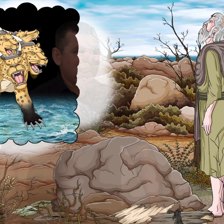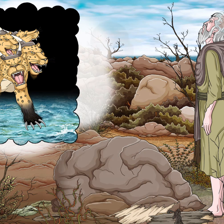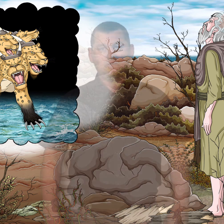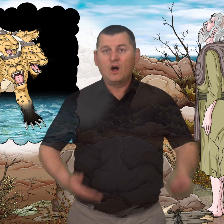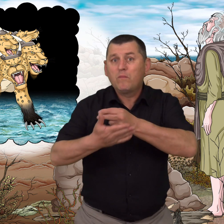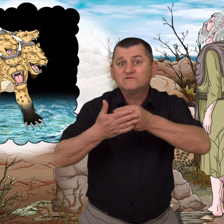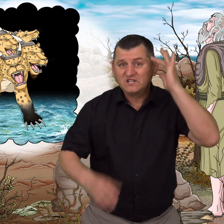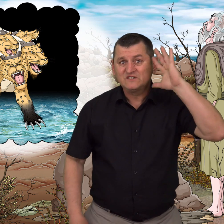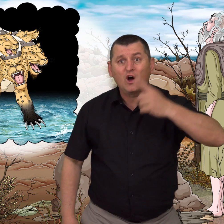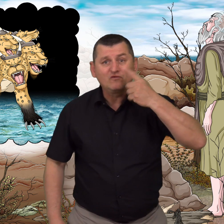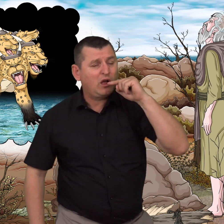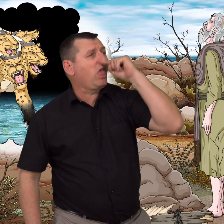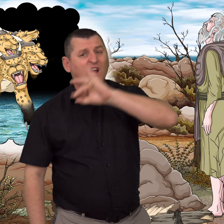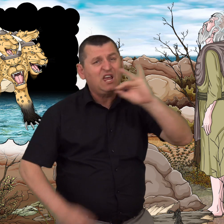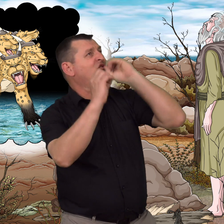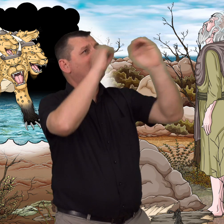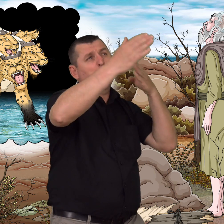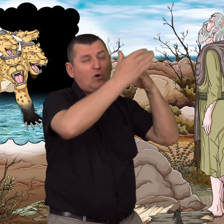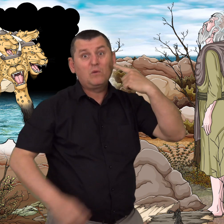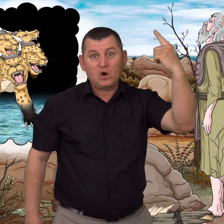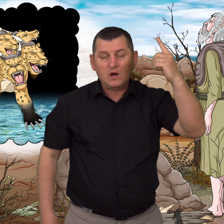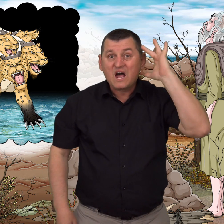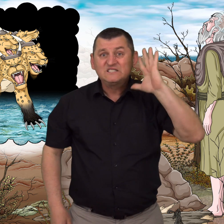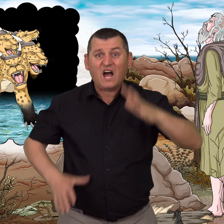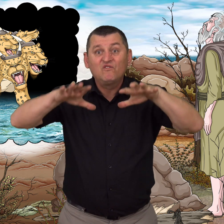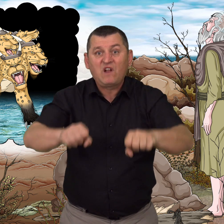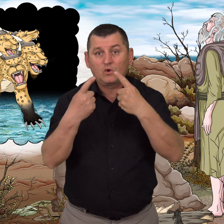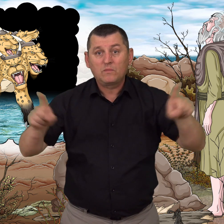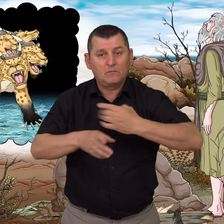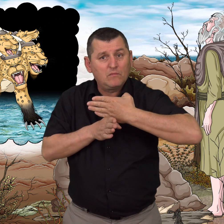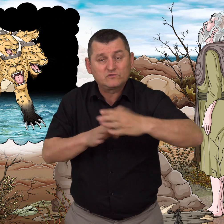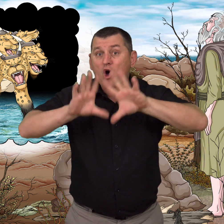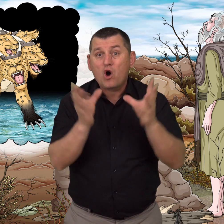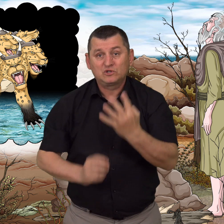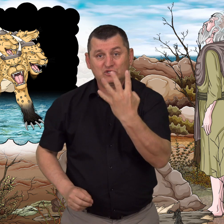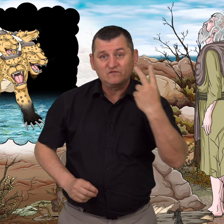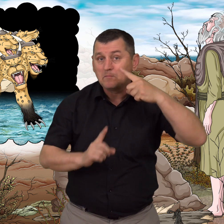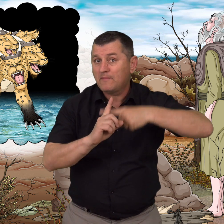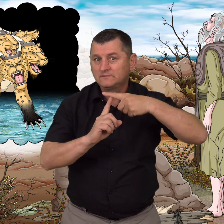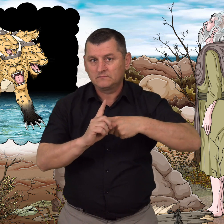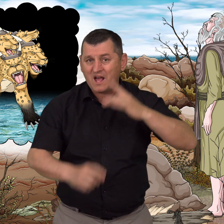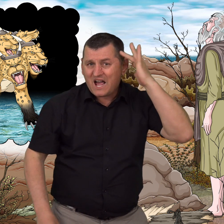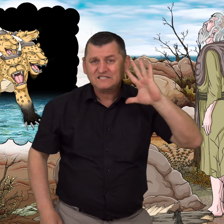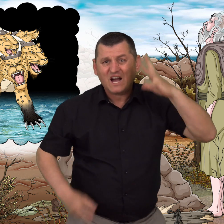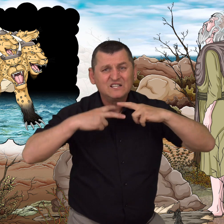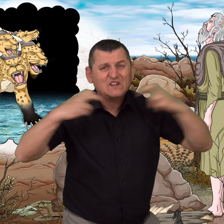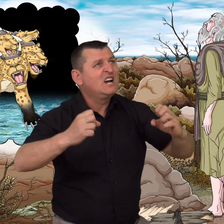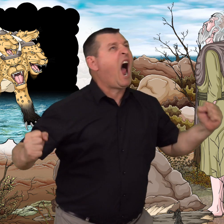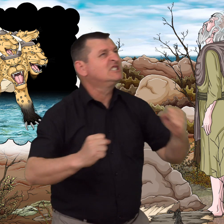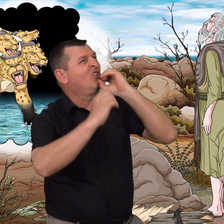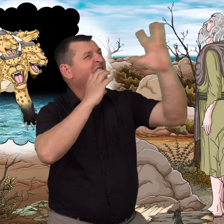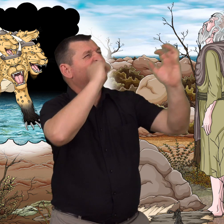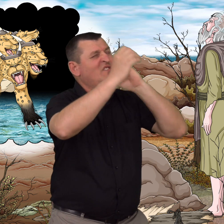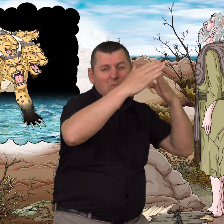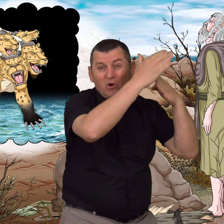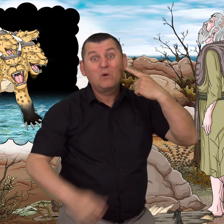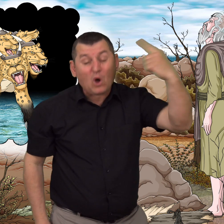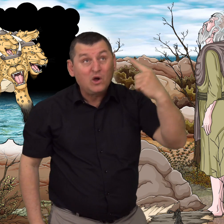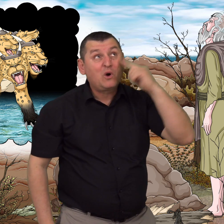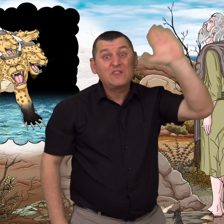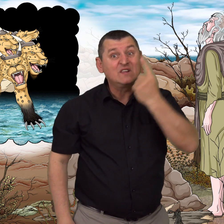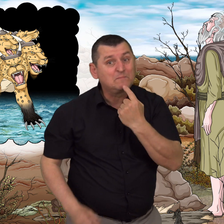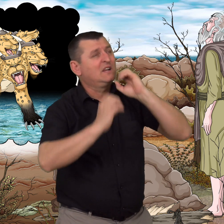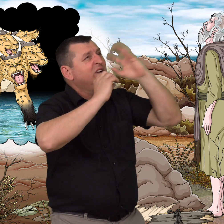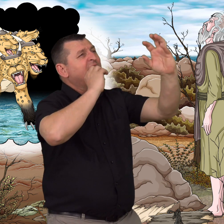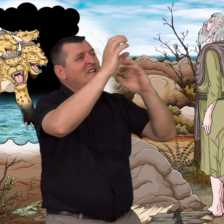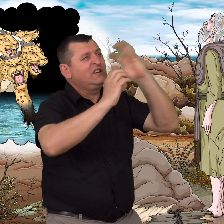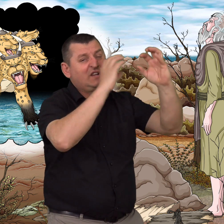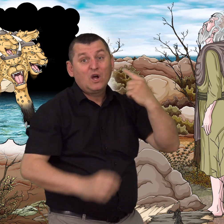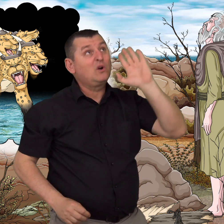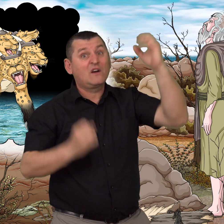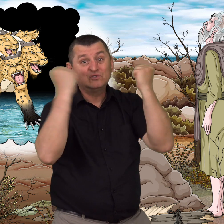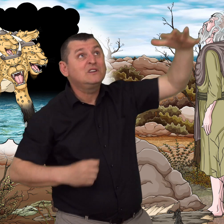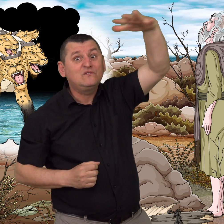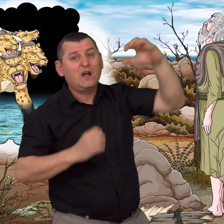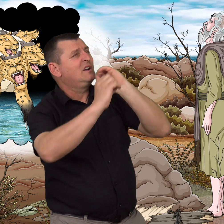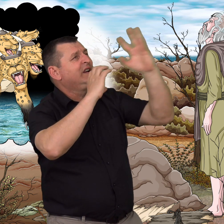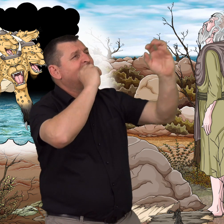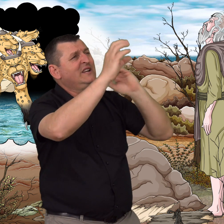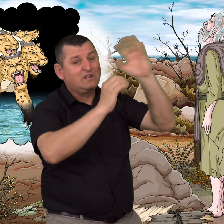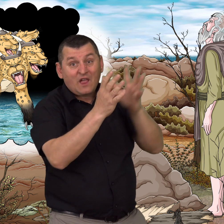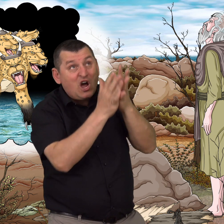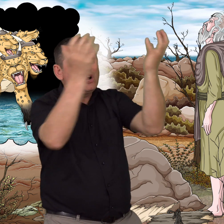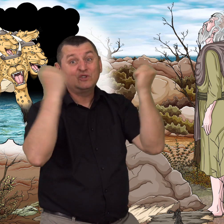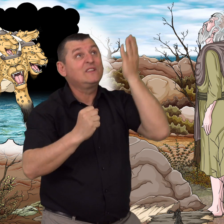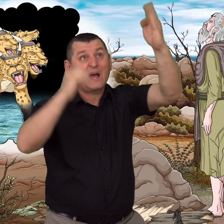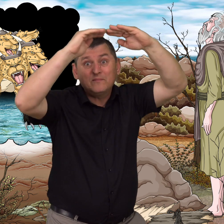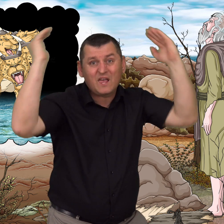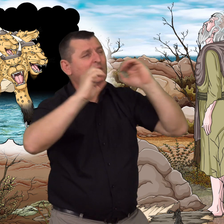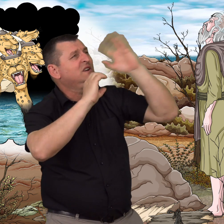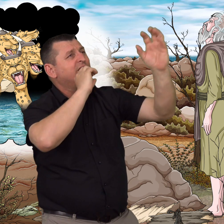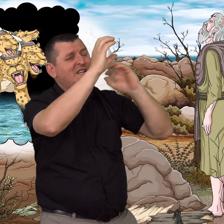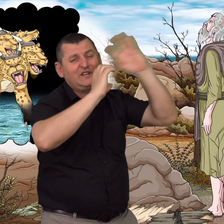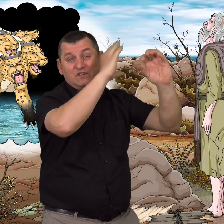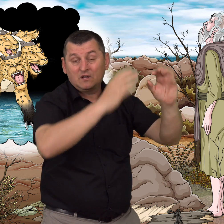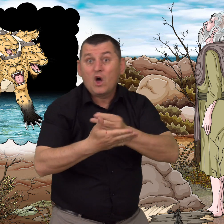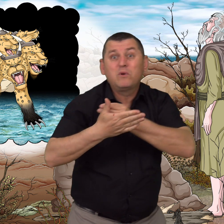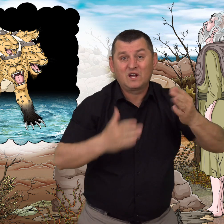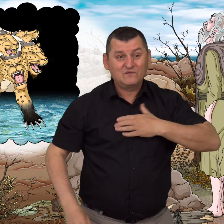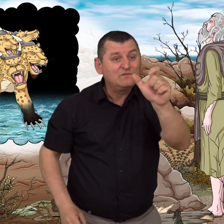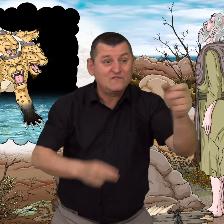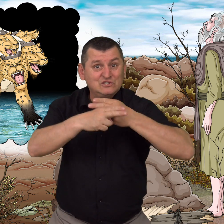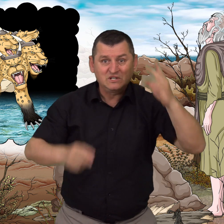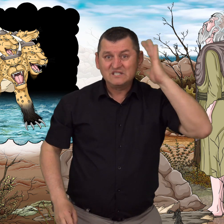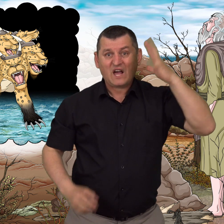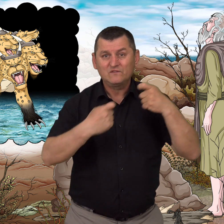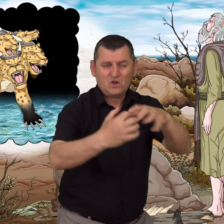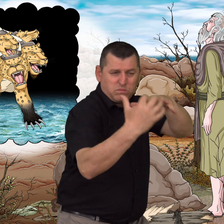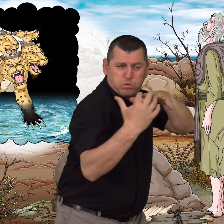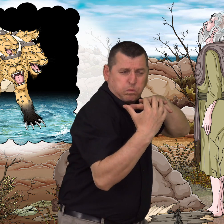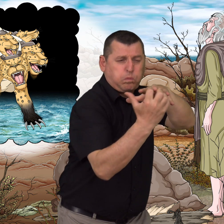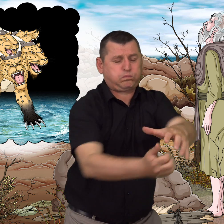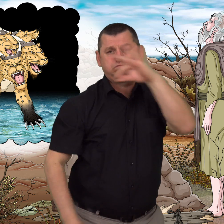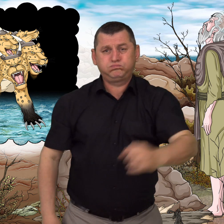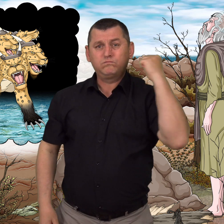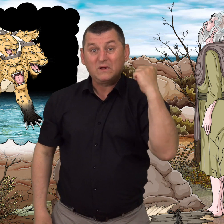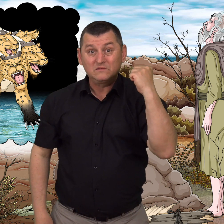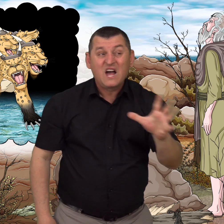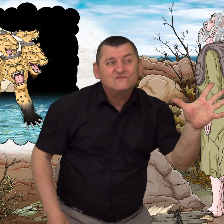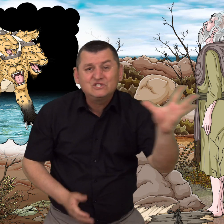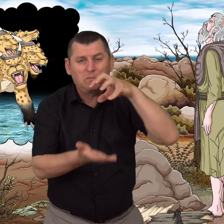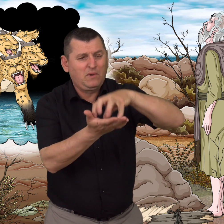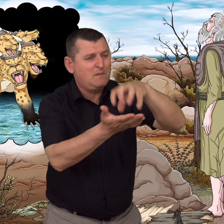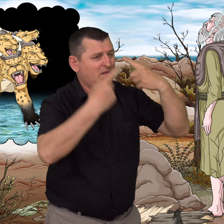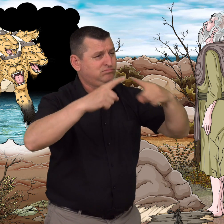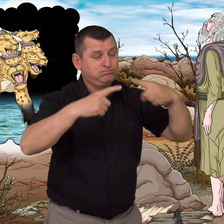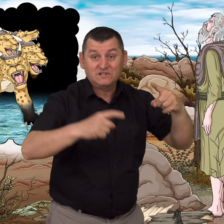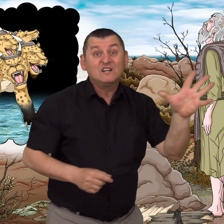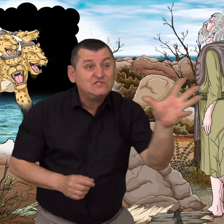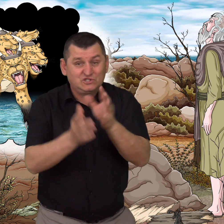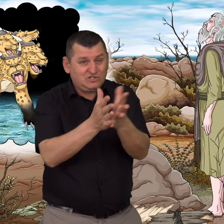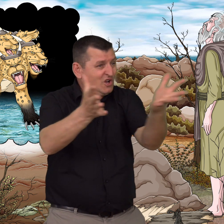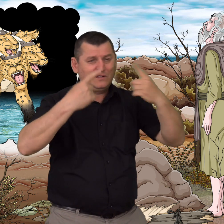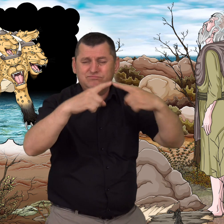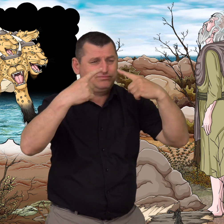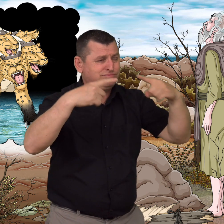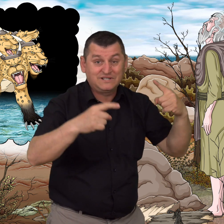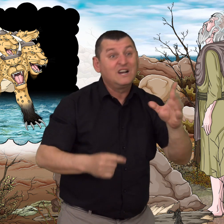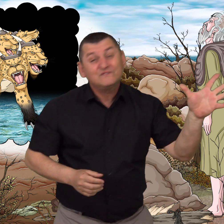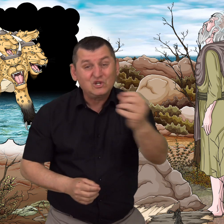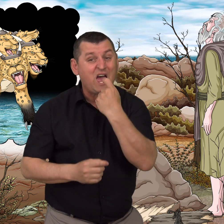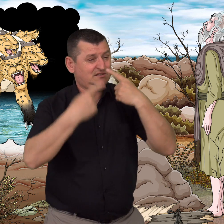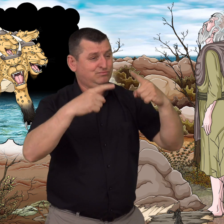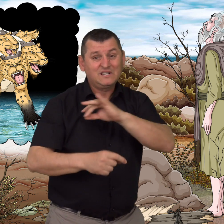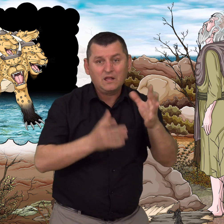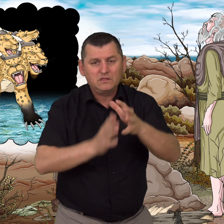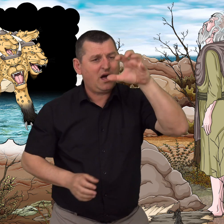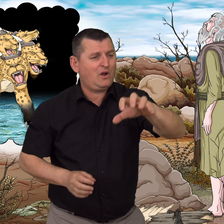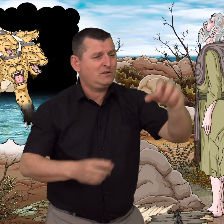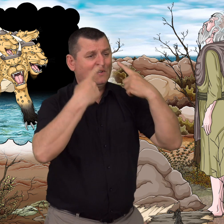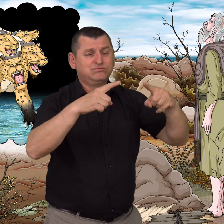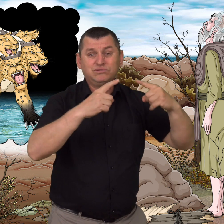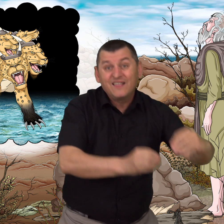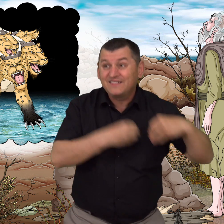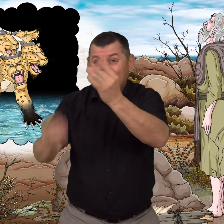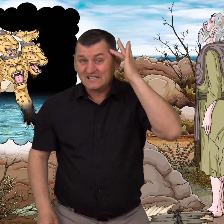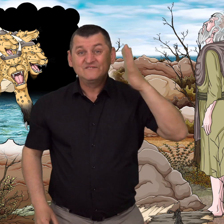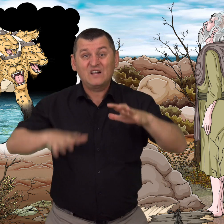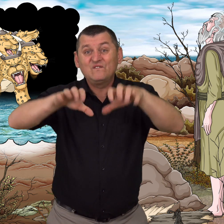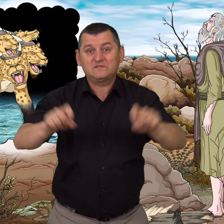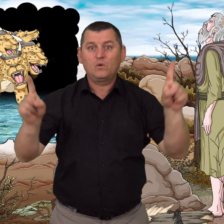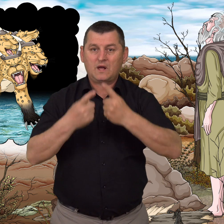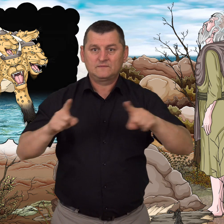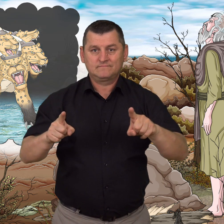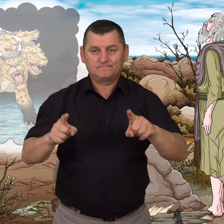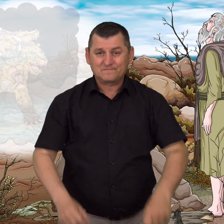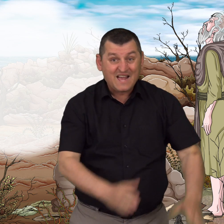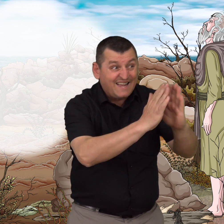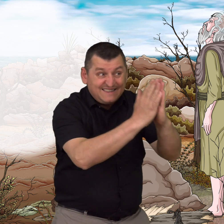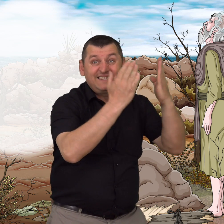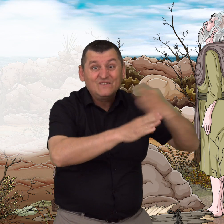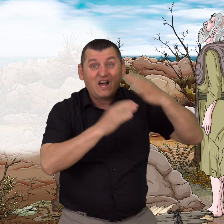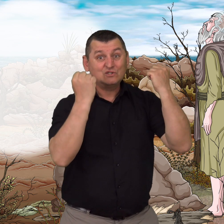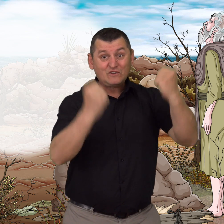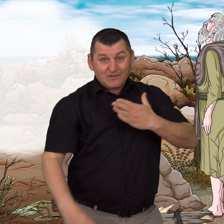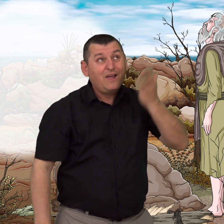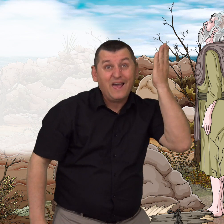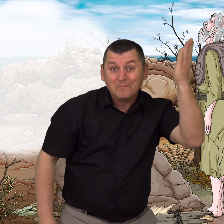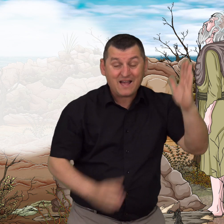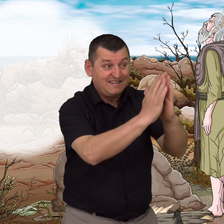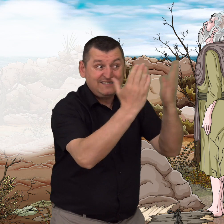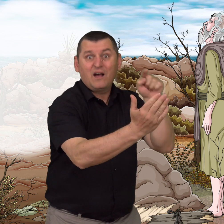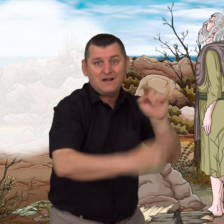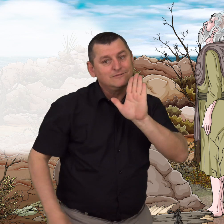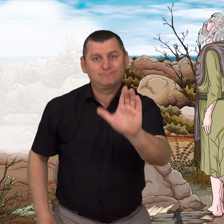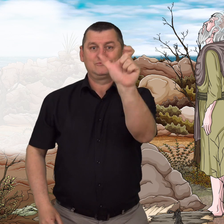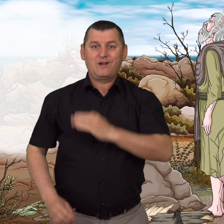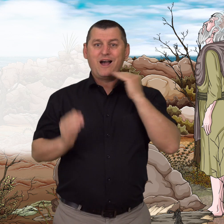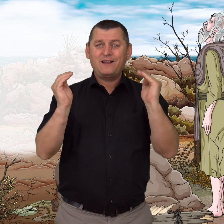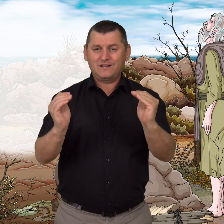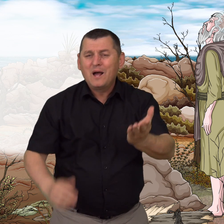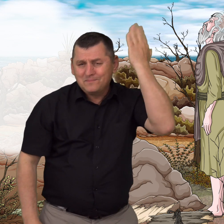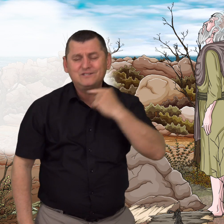And the beast opened its mouth to speak blasphemies against God and to slander His name and His tabernacle—those who dwell in heaven. Then the beast was permitted to wage war against the saints and to conquer them, and it was given authority over every tribe and people and tongue and nation.